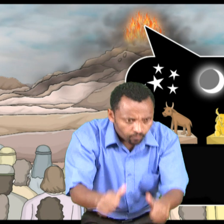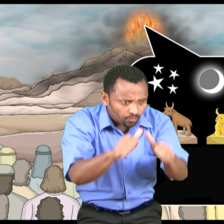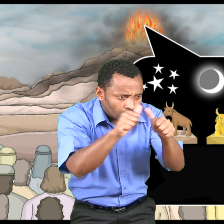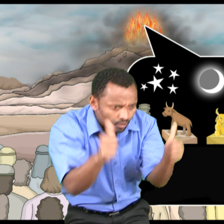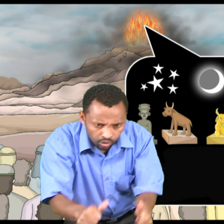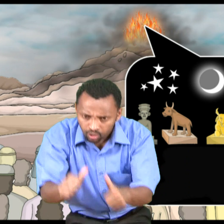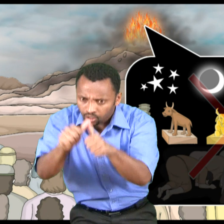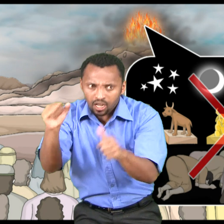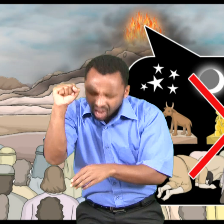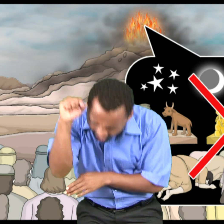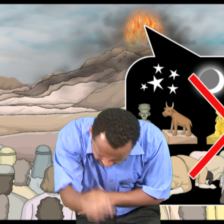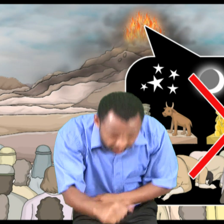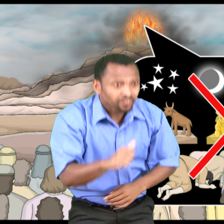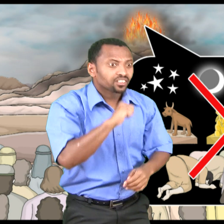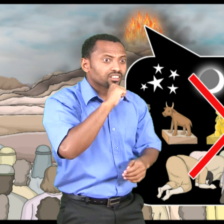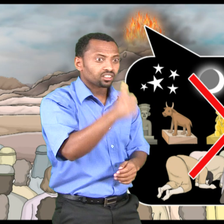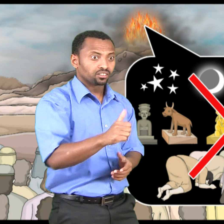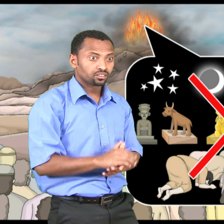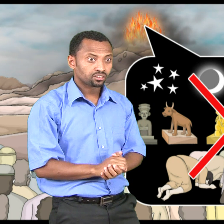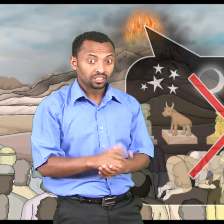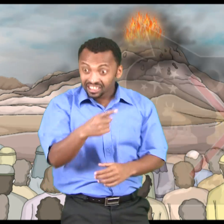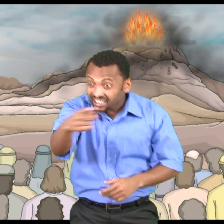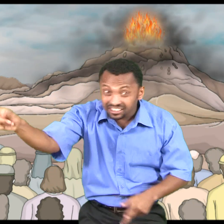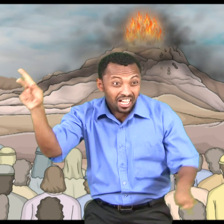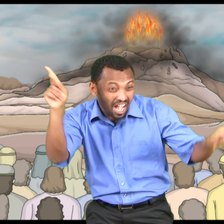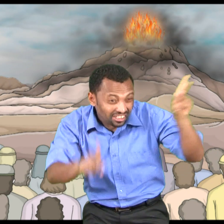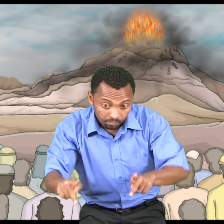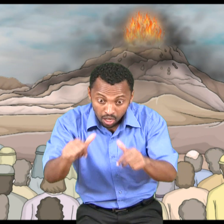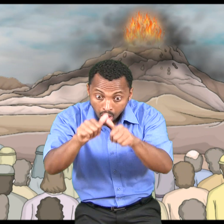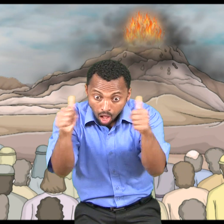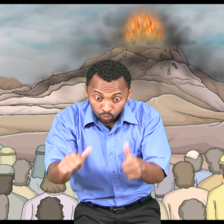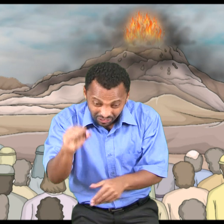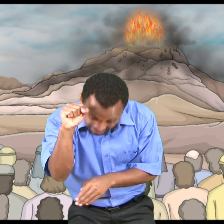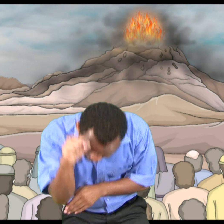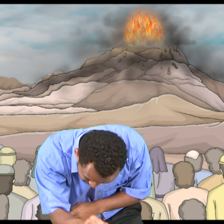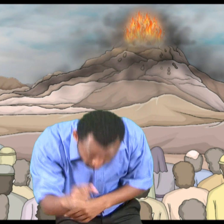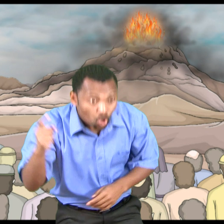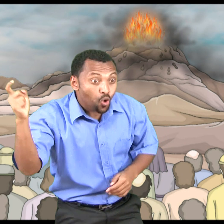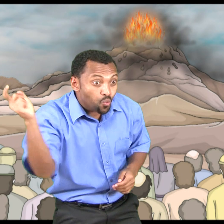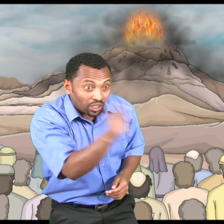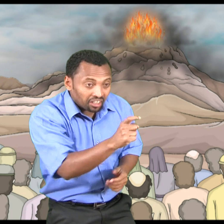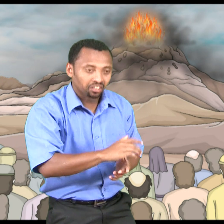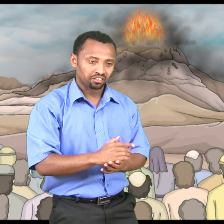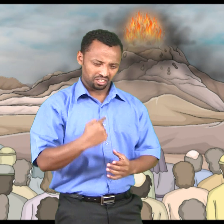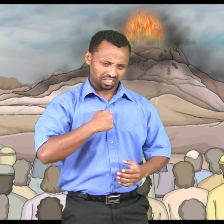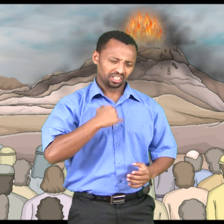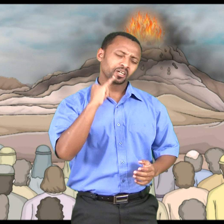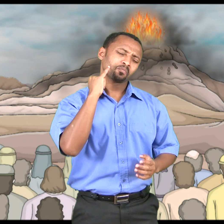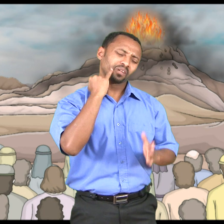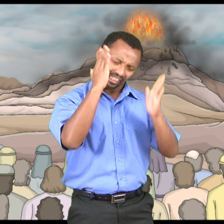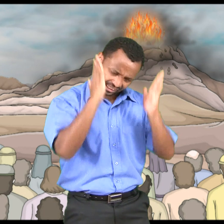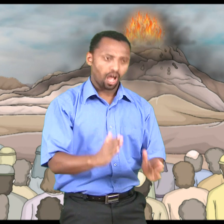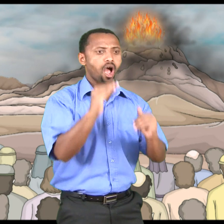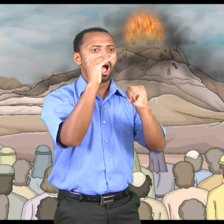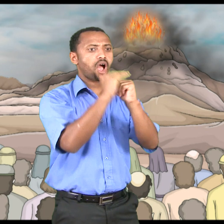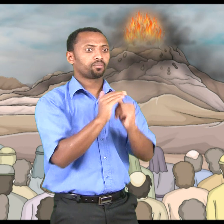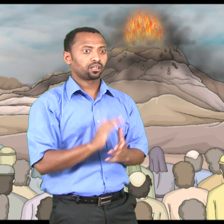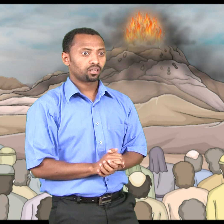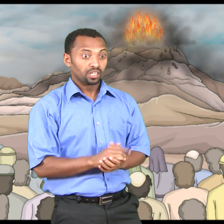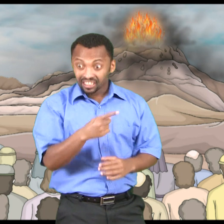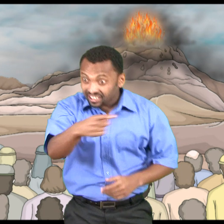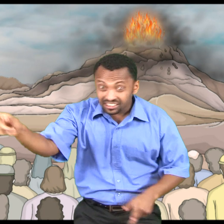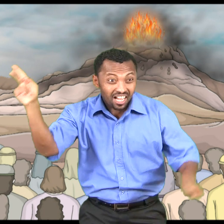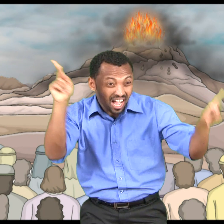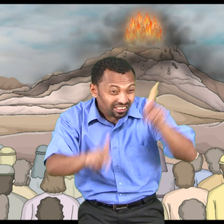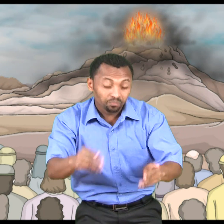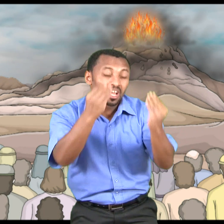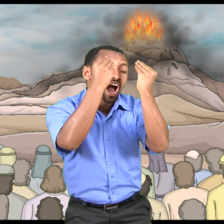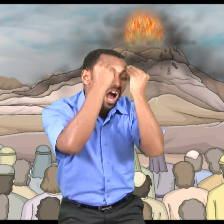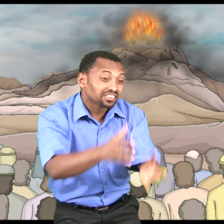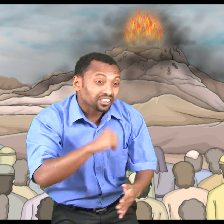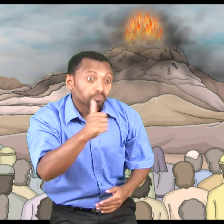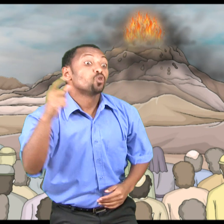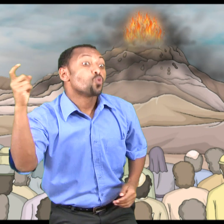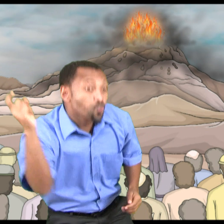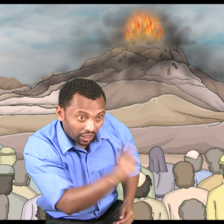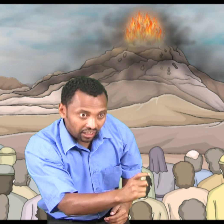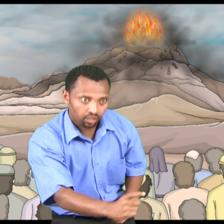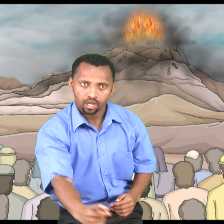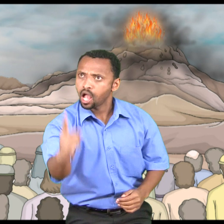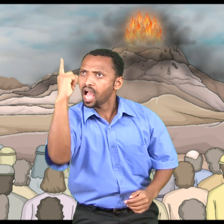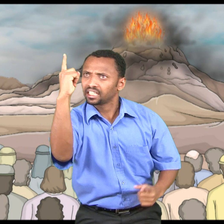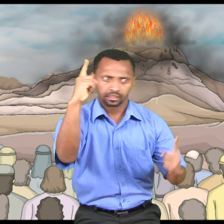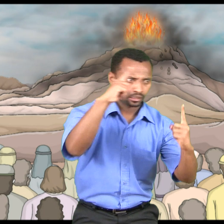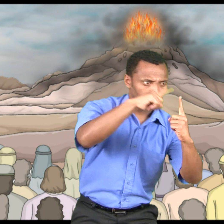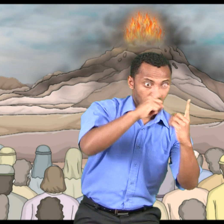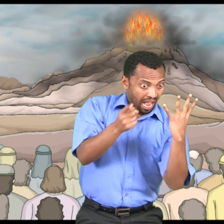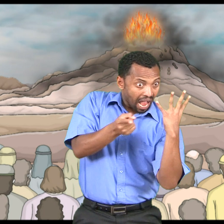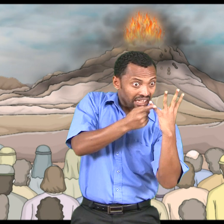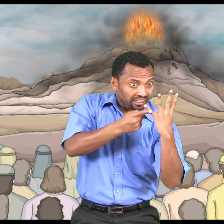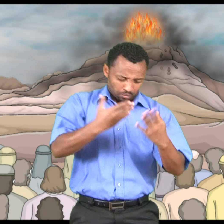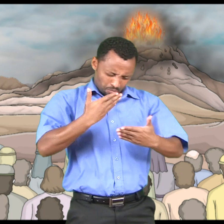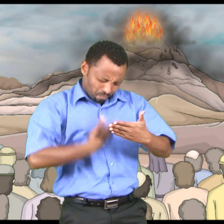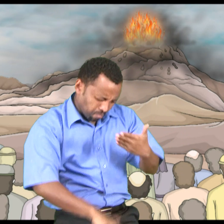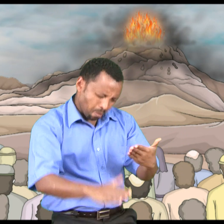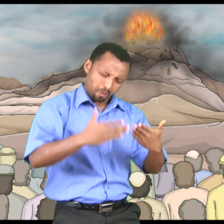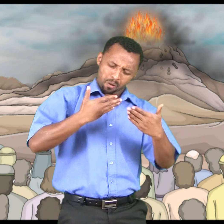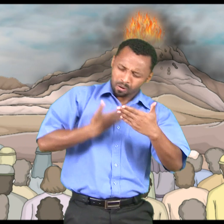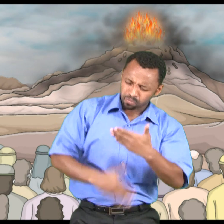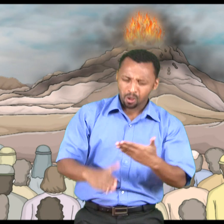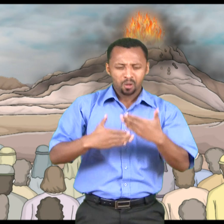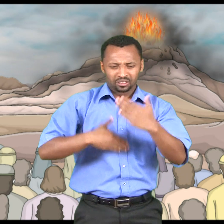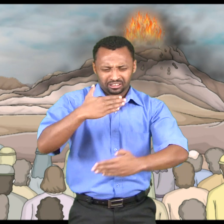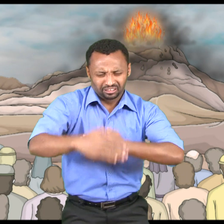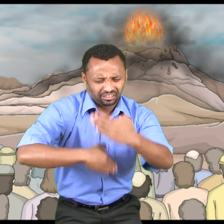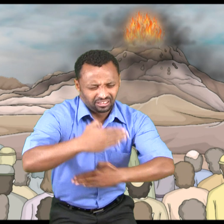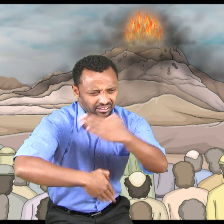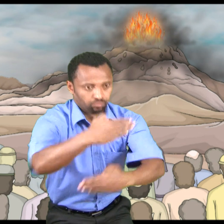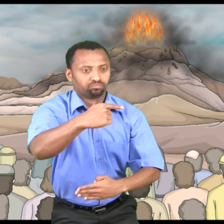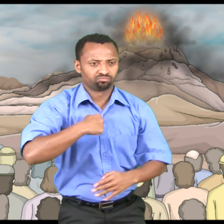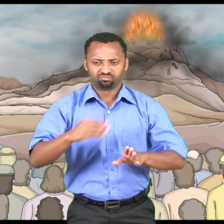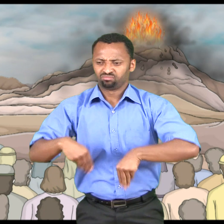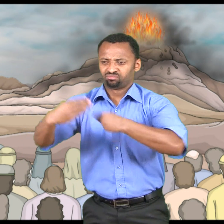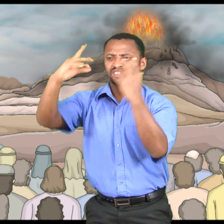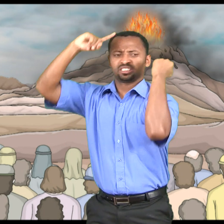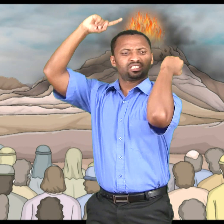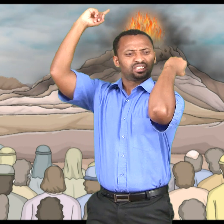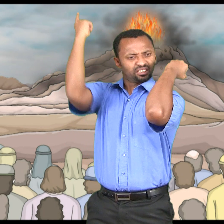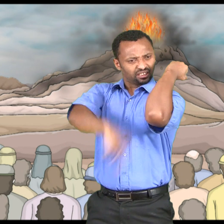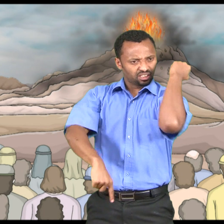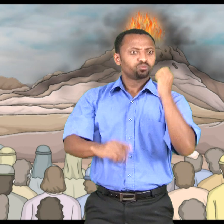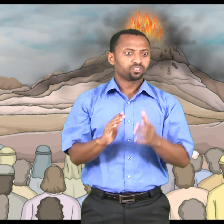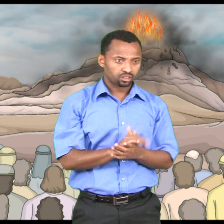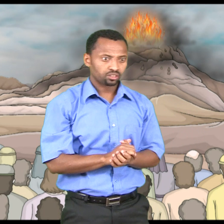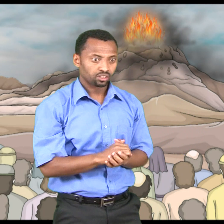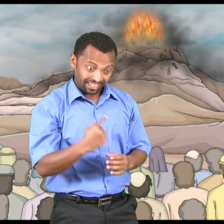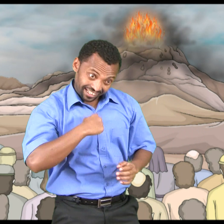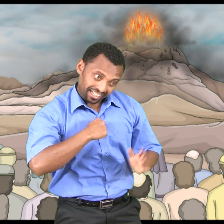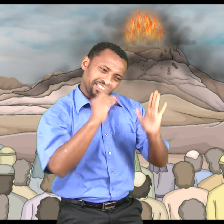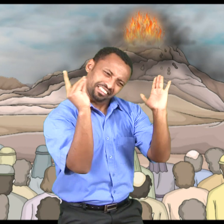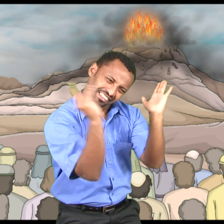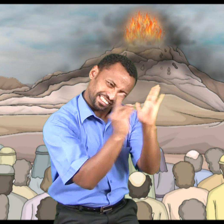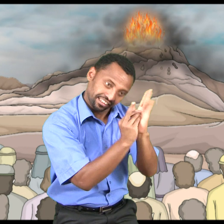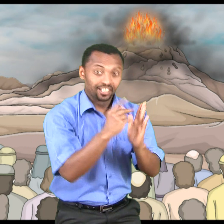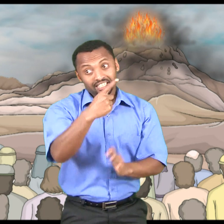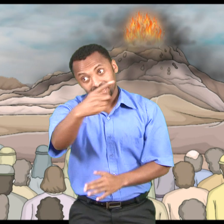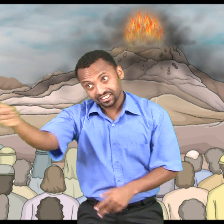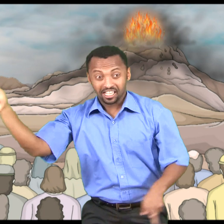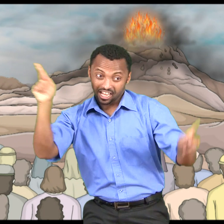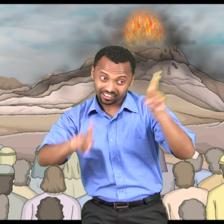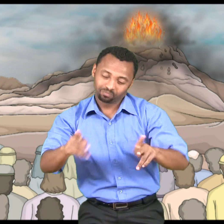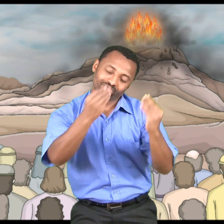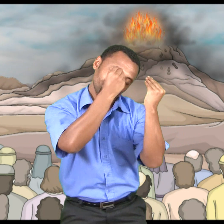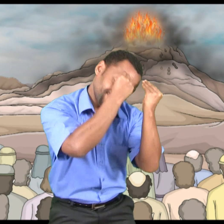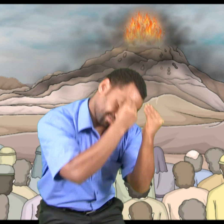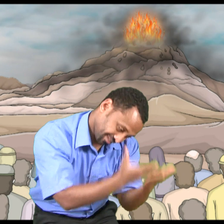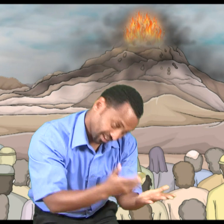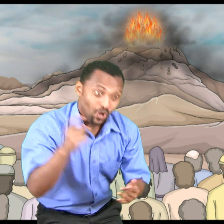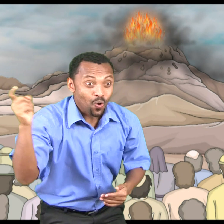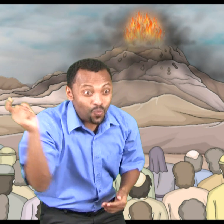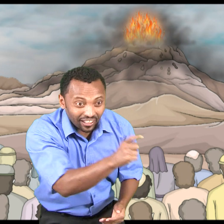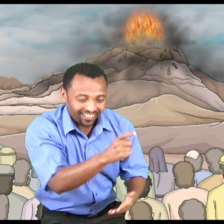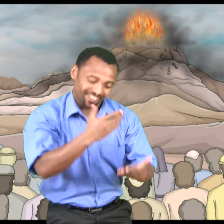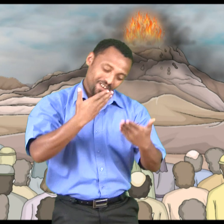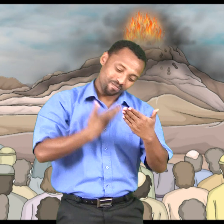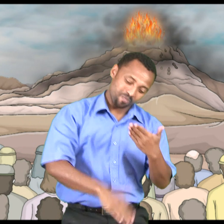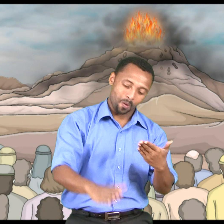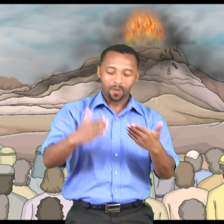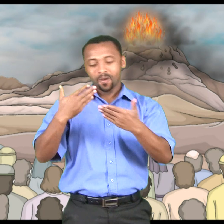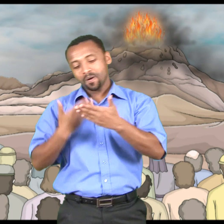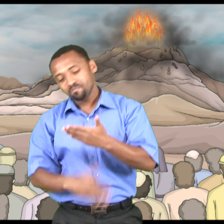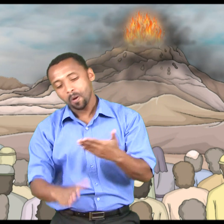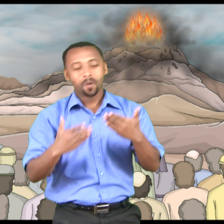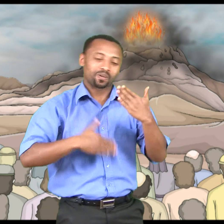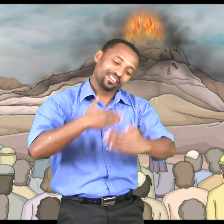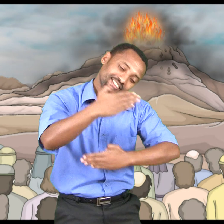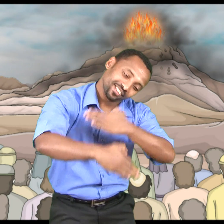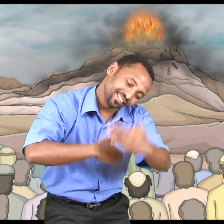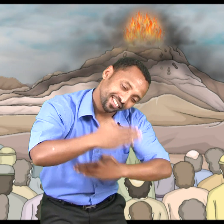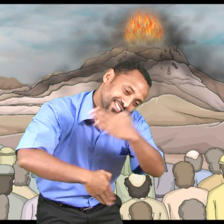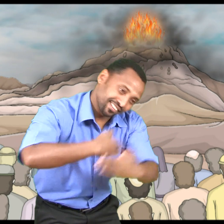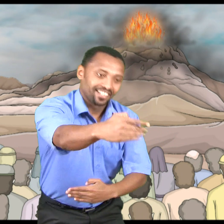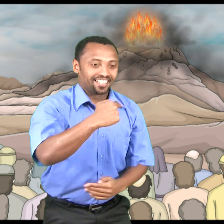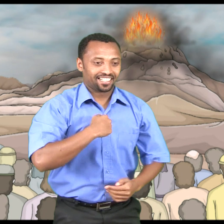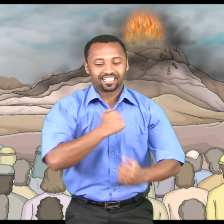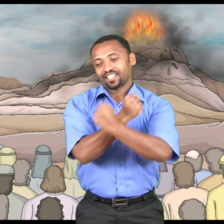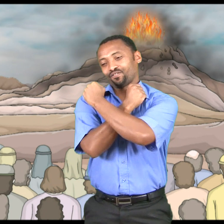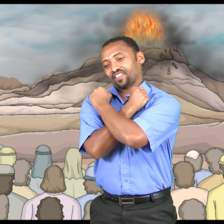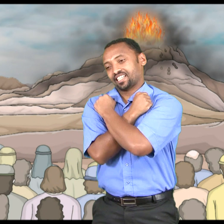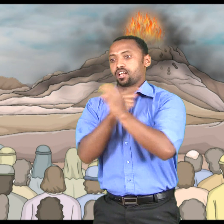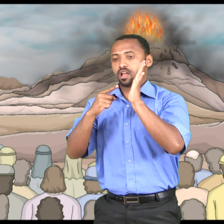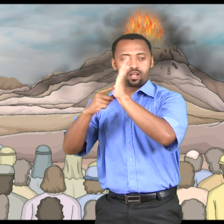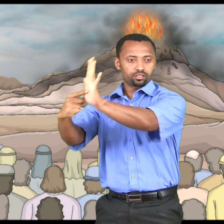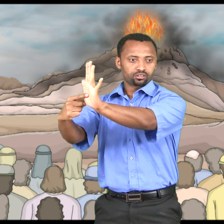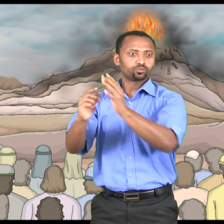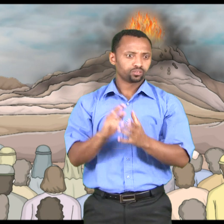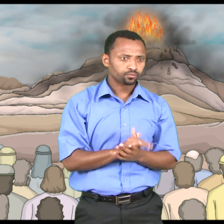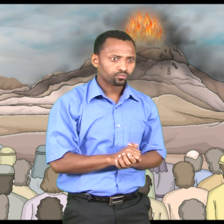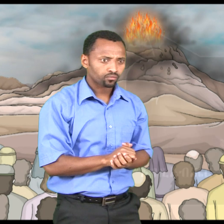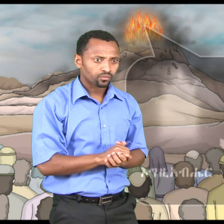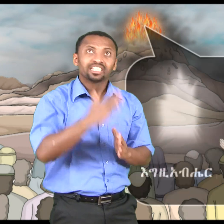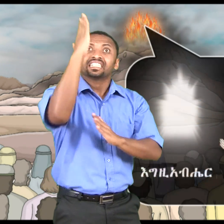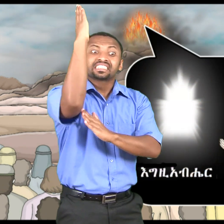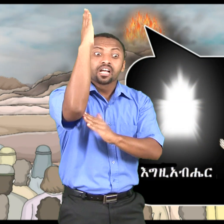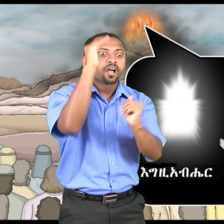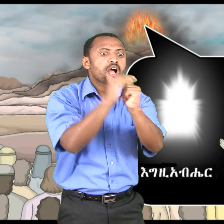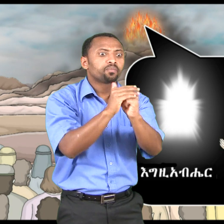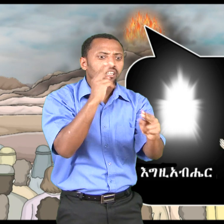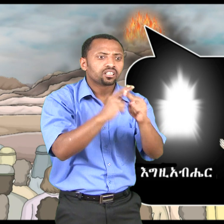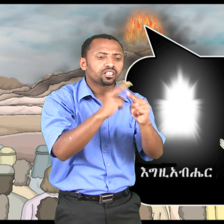for I, the LORD your God, am a jealous God, visiting the iniquity of the fathers on their children to the third and fourth generations of those who hate Me, but showing loving devotion to a thousand generations of those who love Me and keep My commandments.